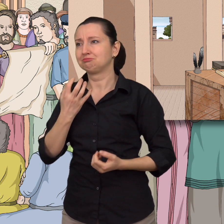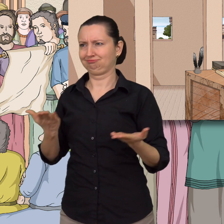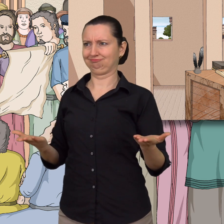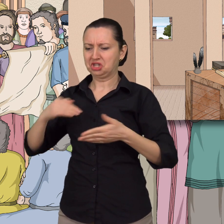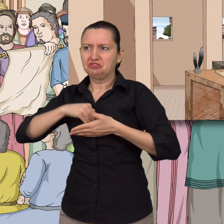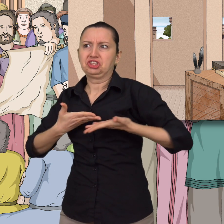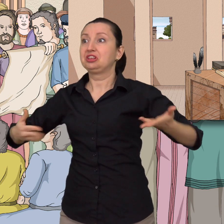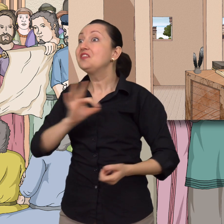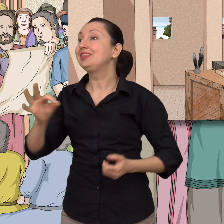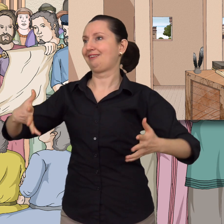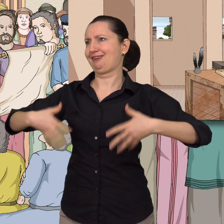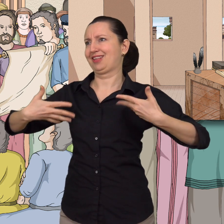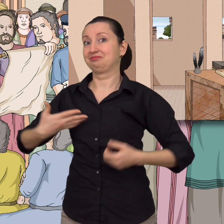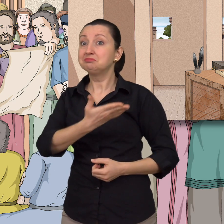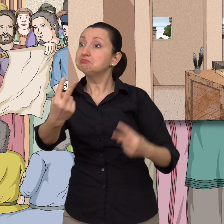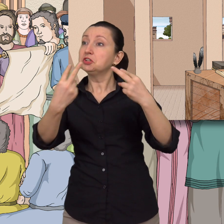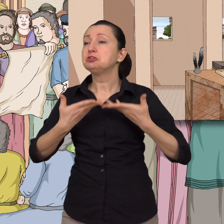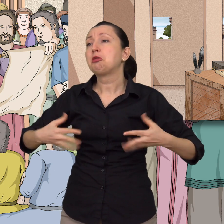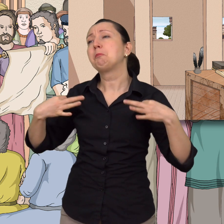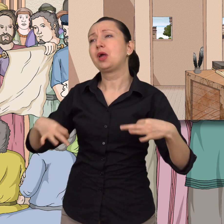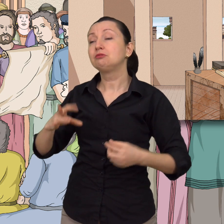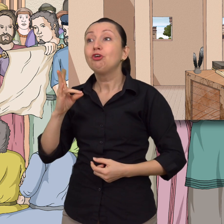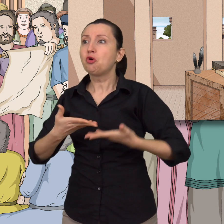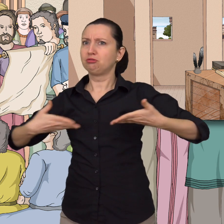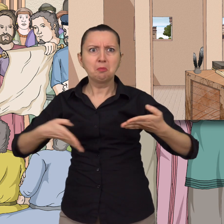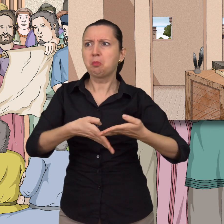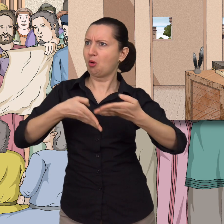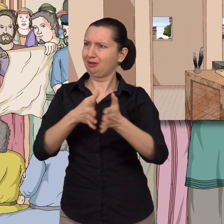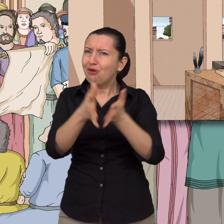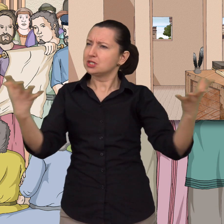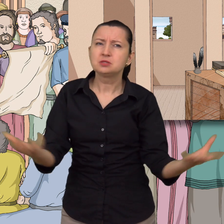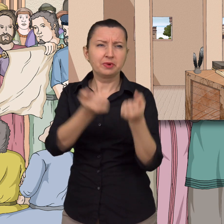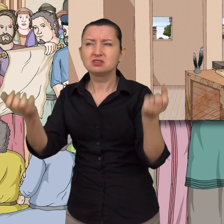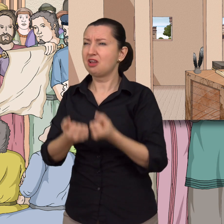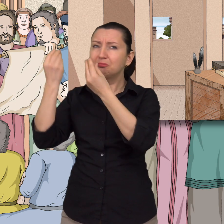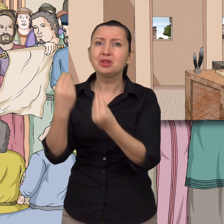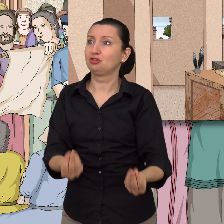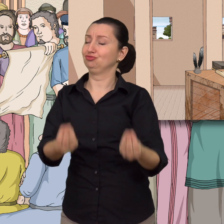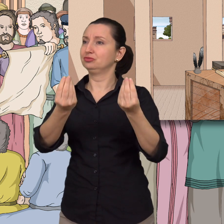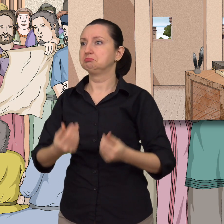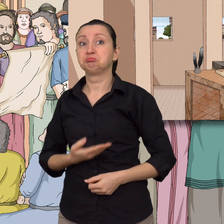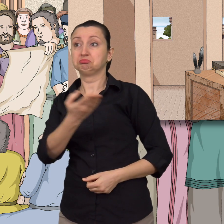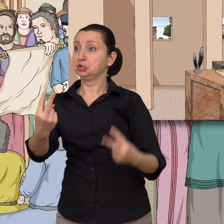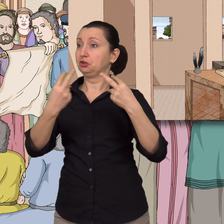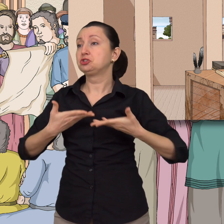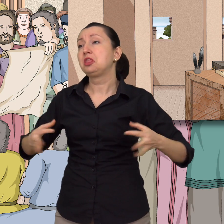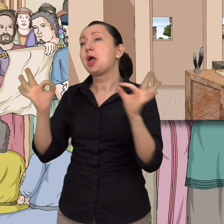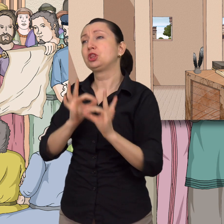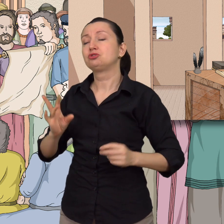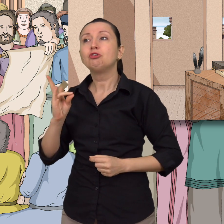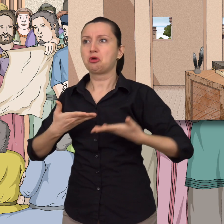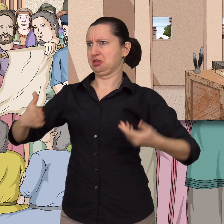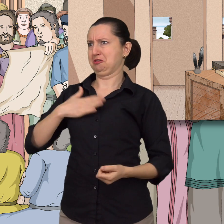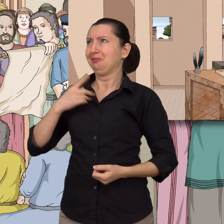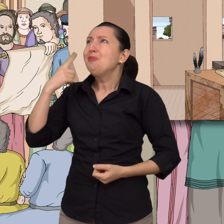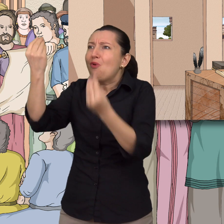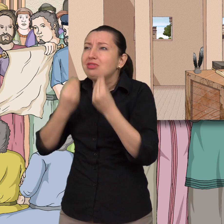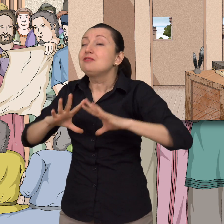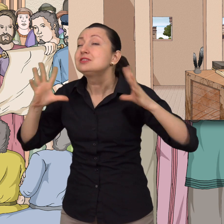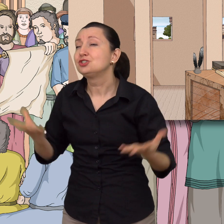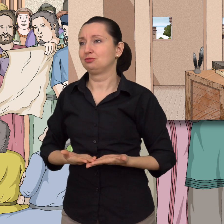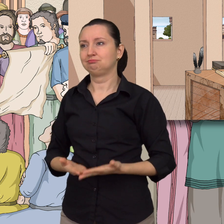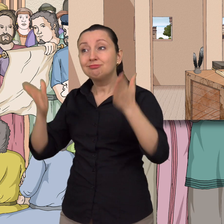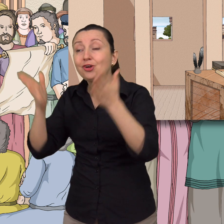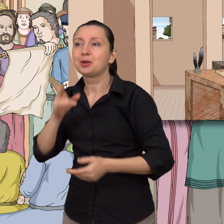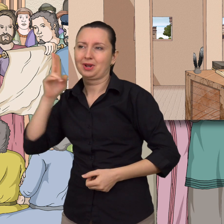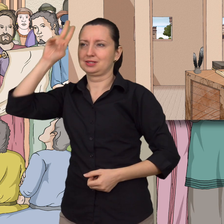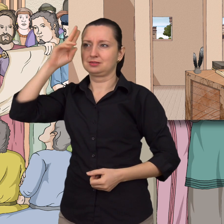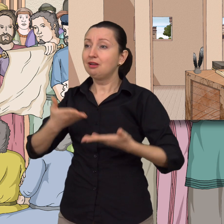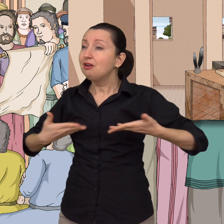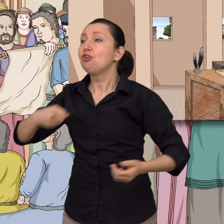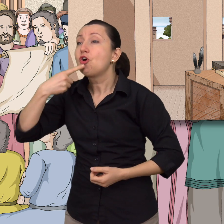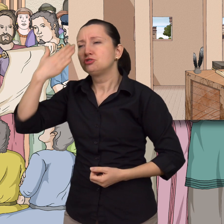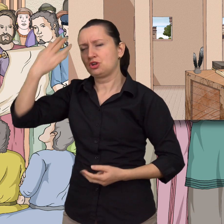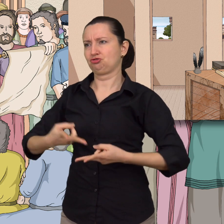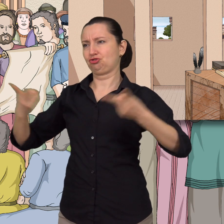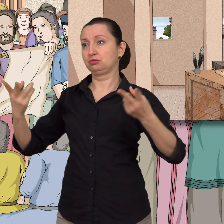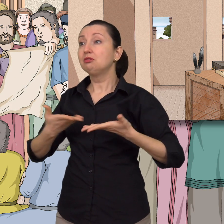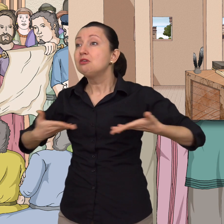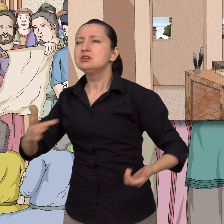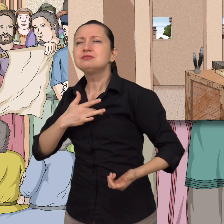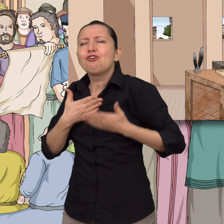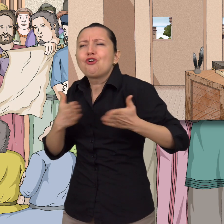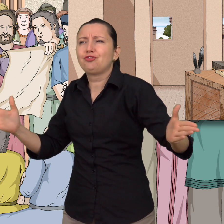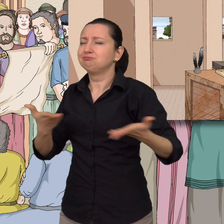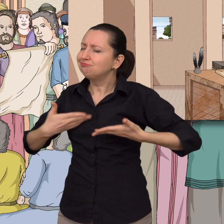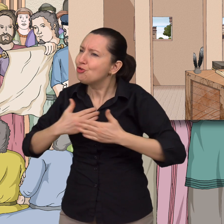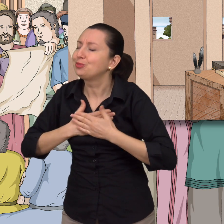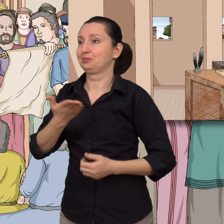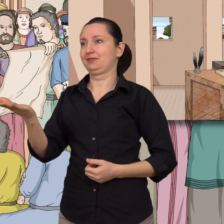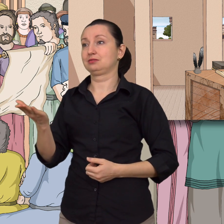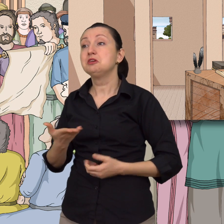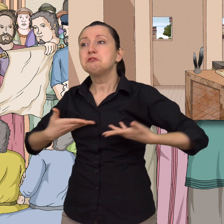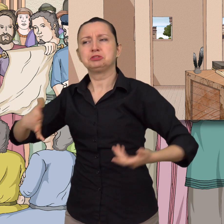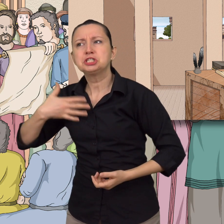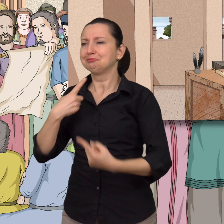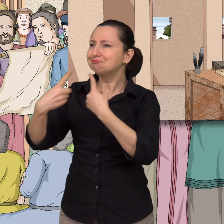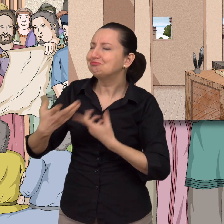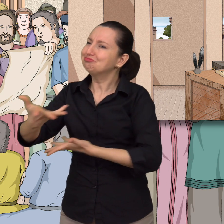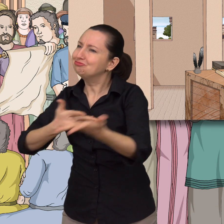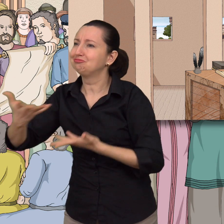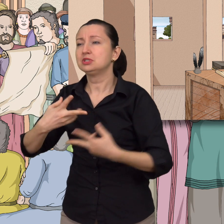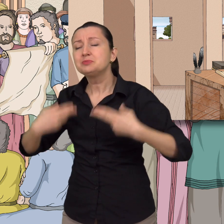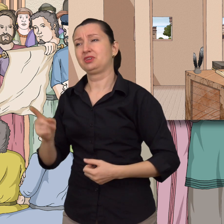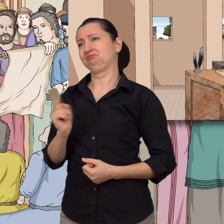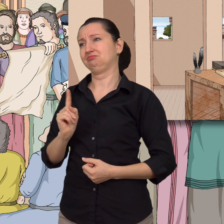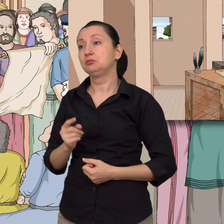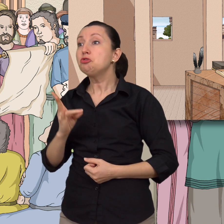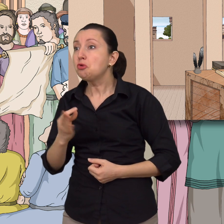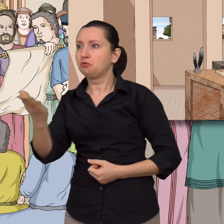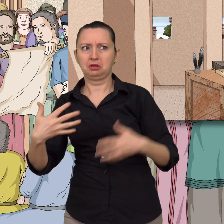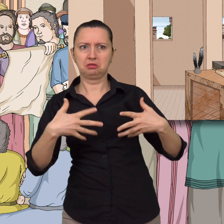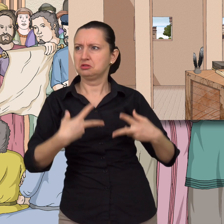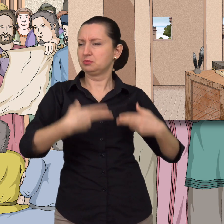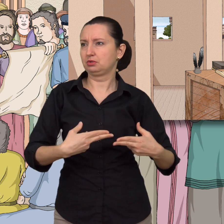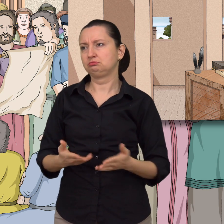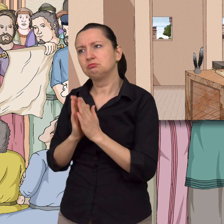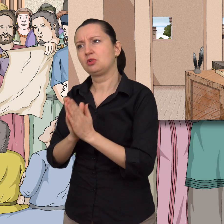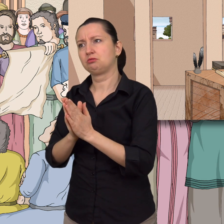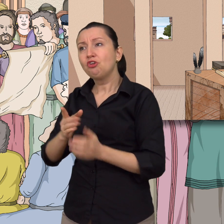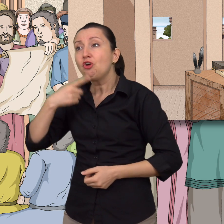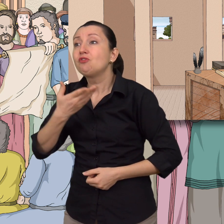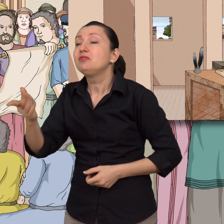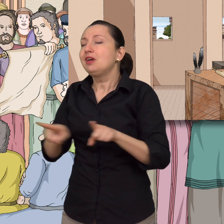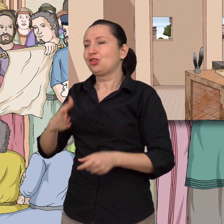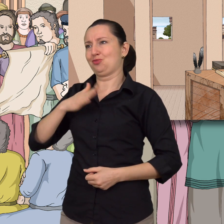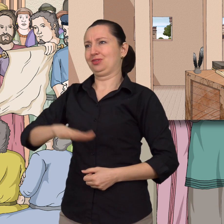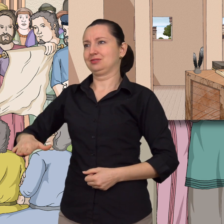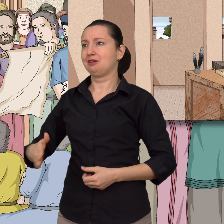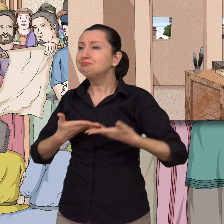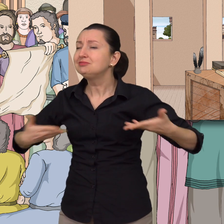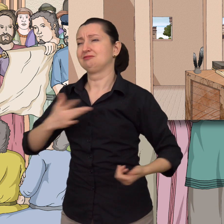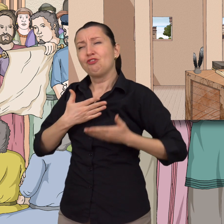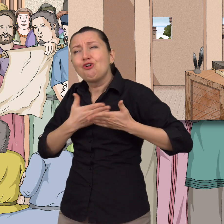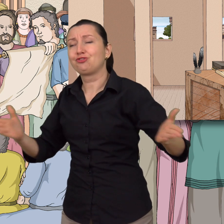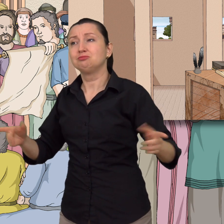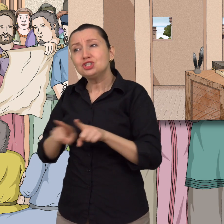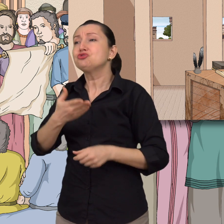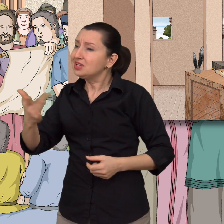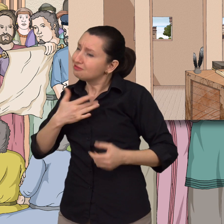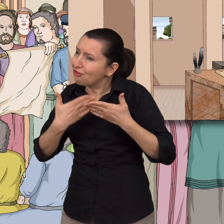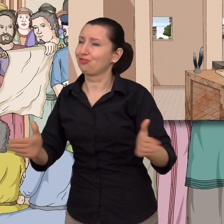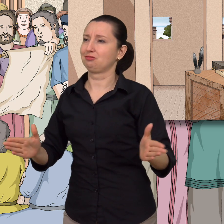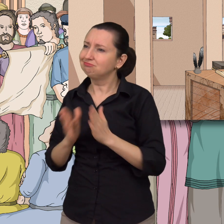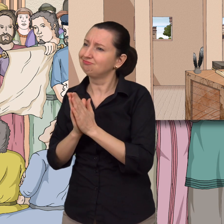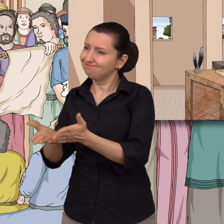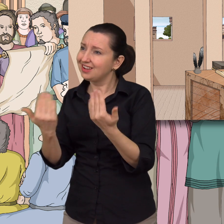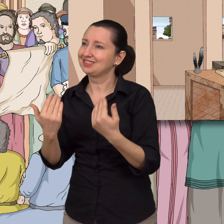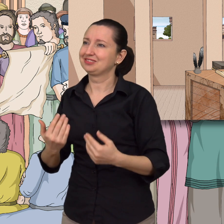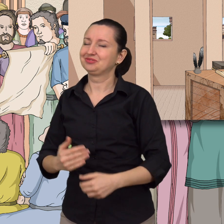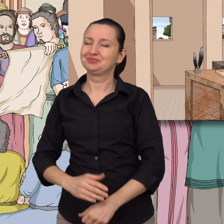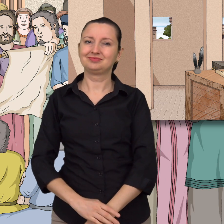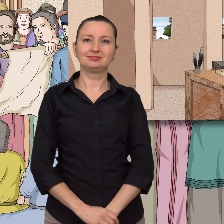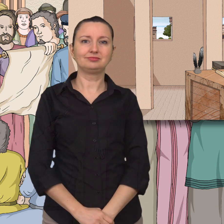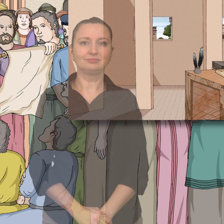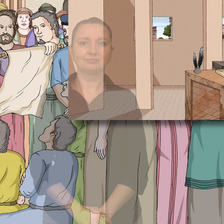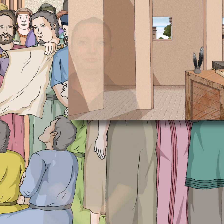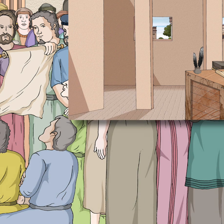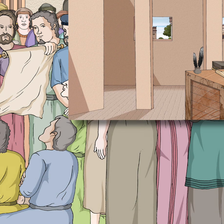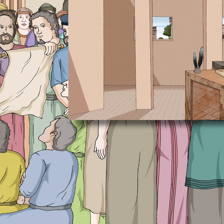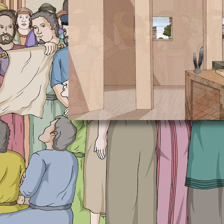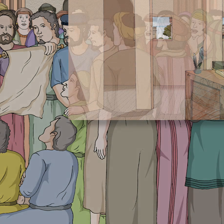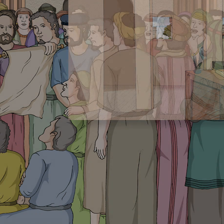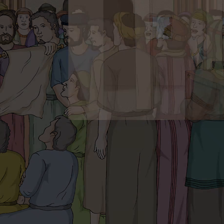poor, yet making many rich; having nothing, and yet possessing everything. We have spoken freely to you, Corinthians. Our hearts are open wide. It is not our affection, but yours, that is restrained. As a fair exchange, I ask you as my children: Open wide your hearts also.